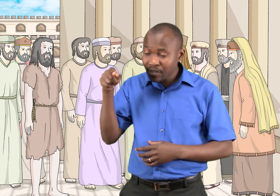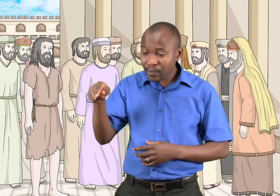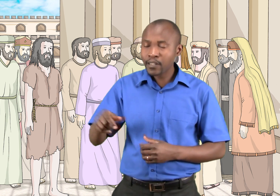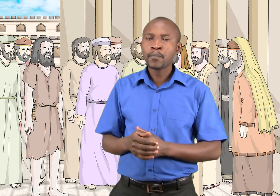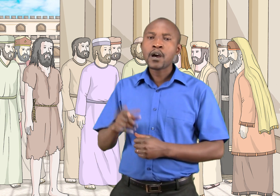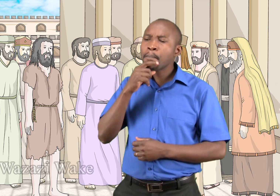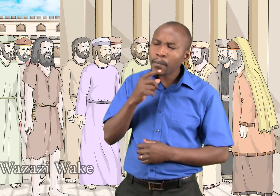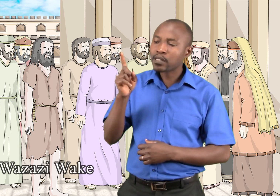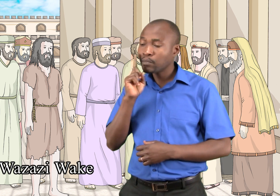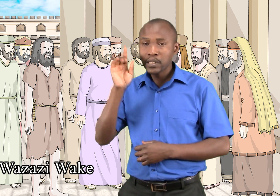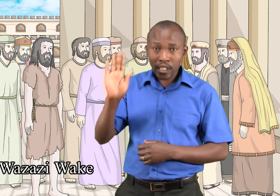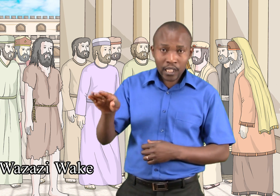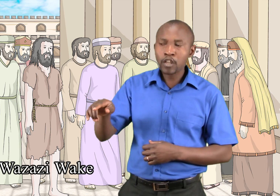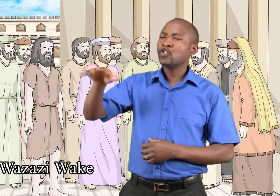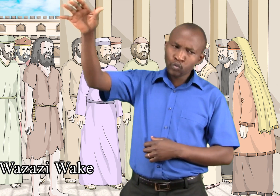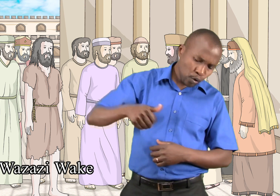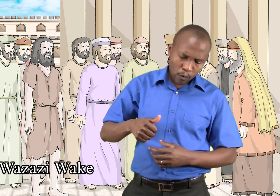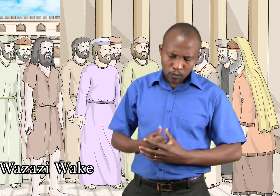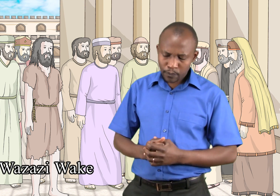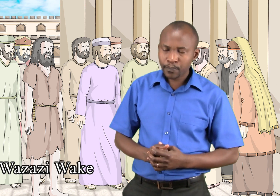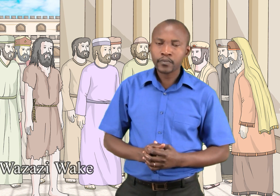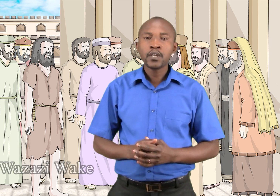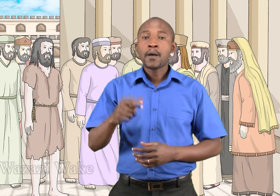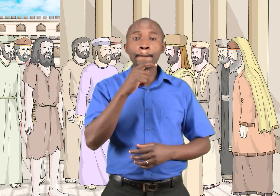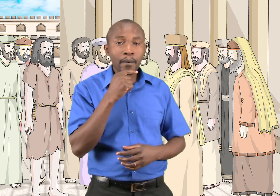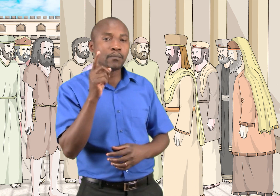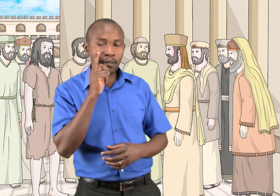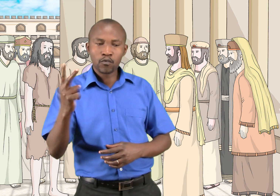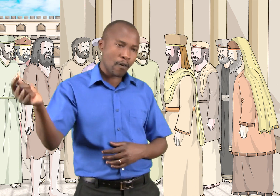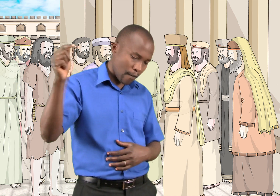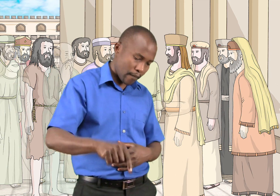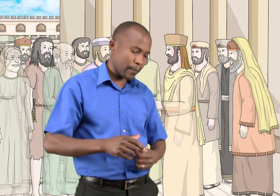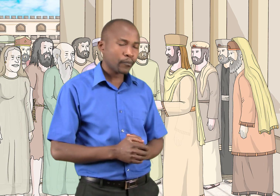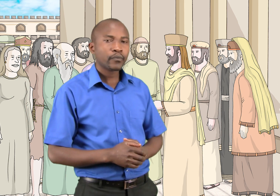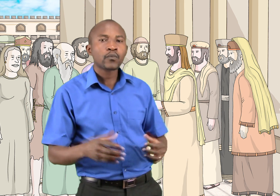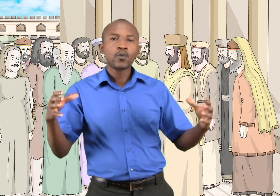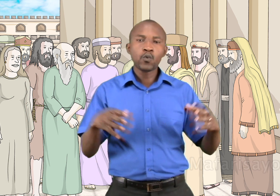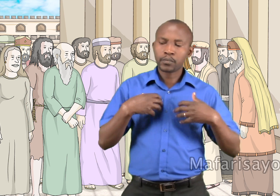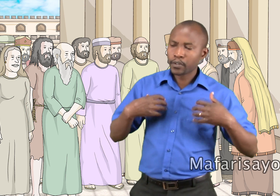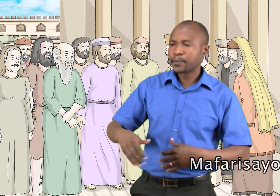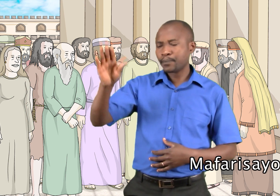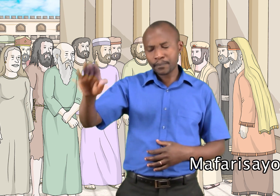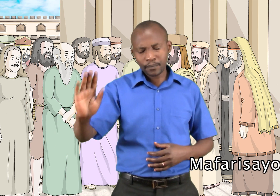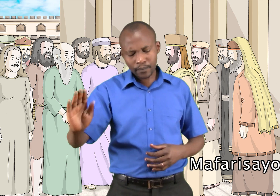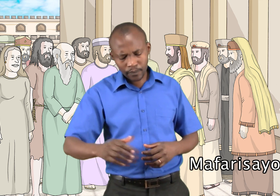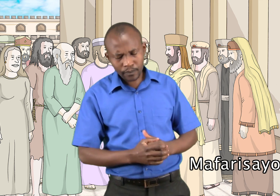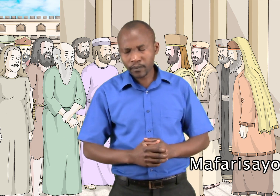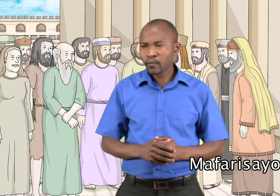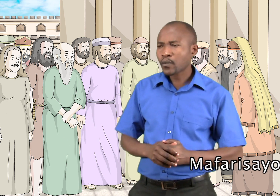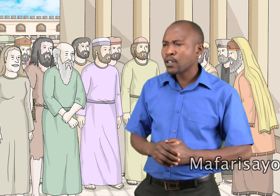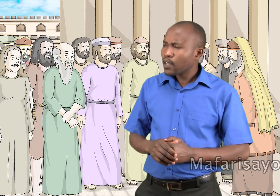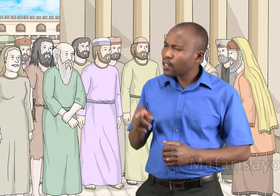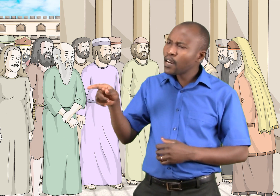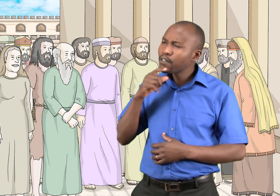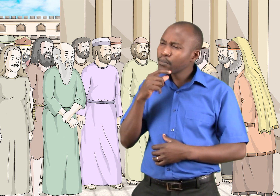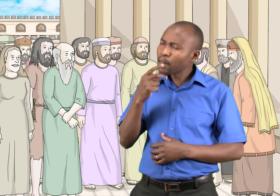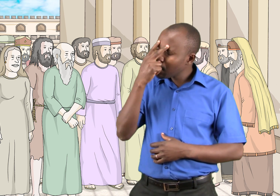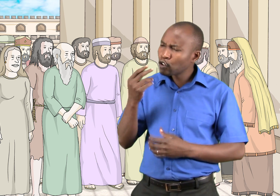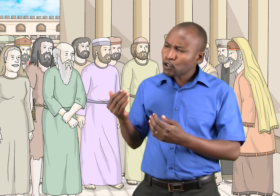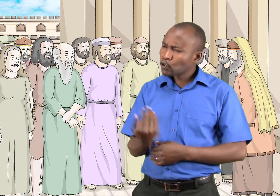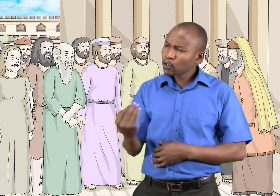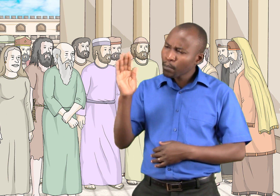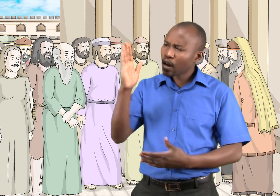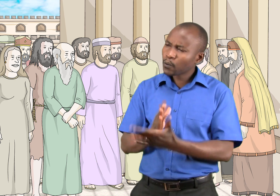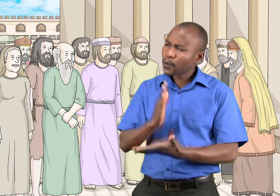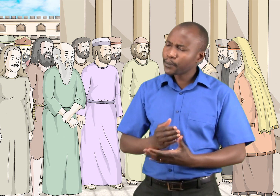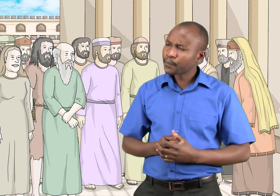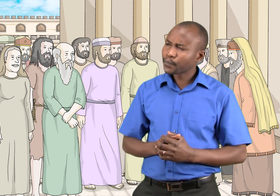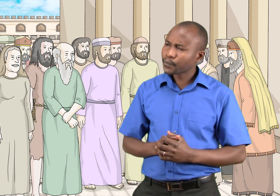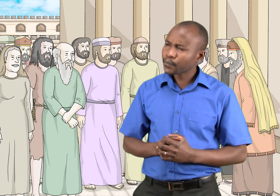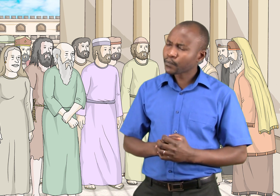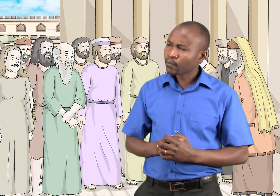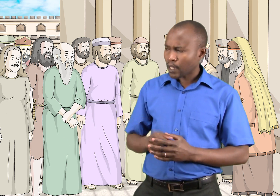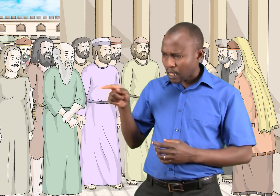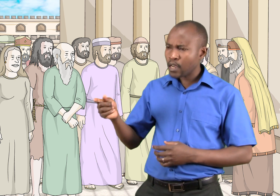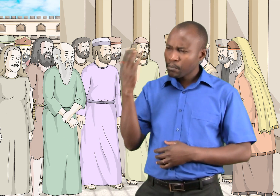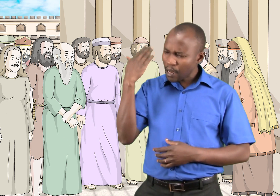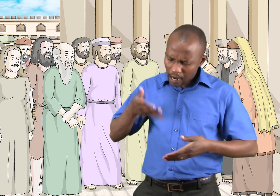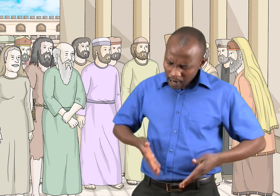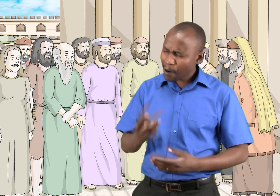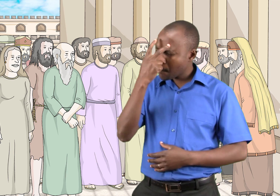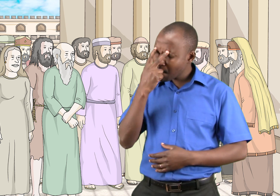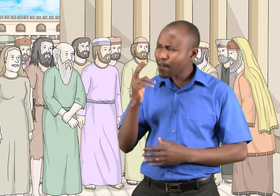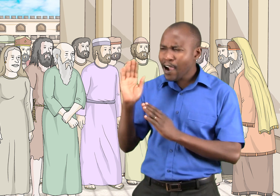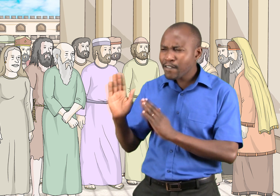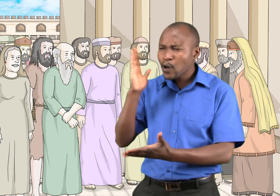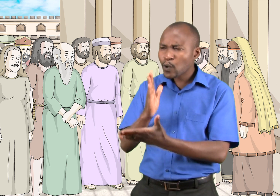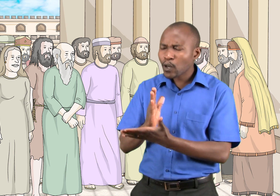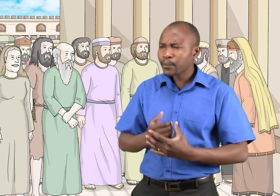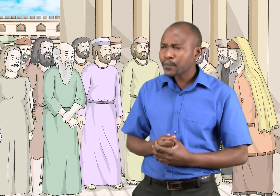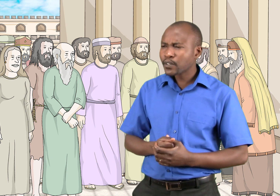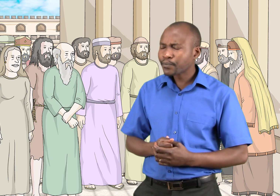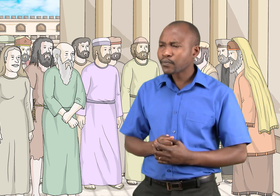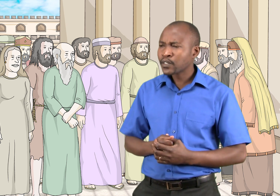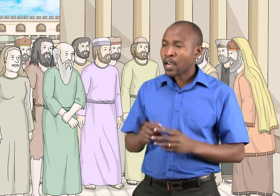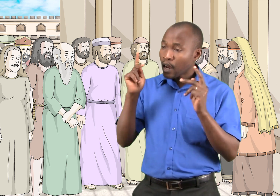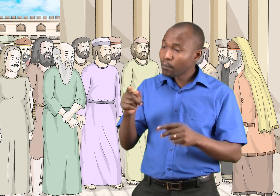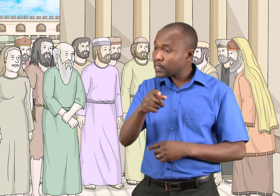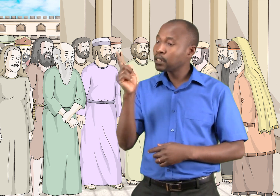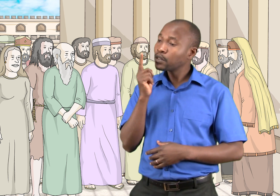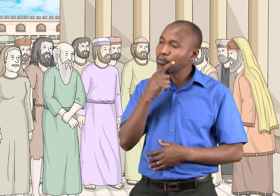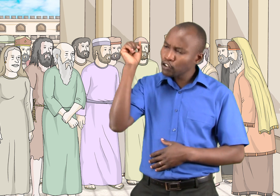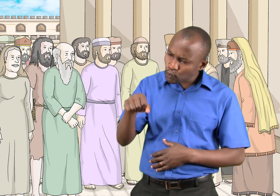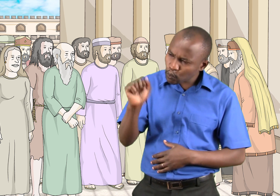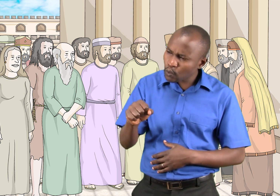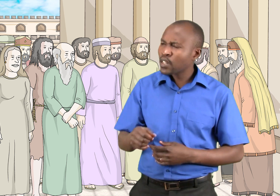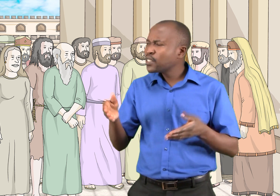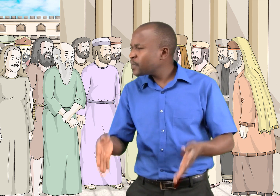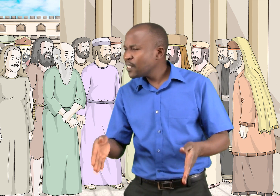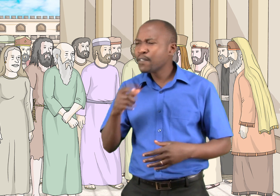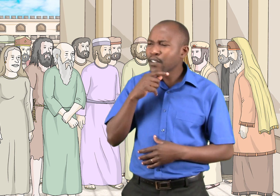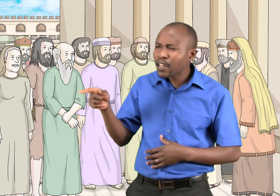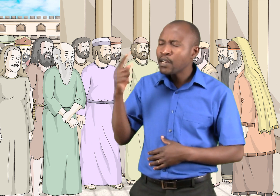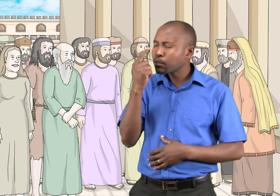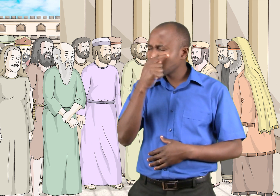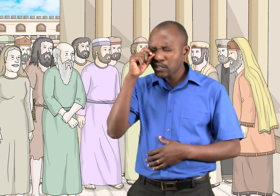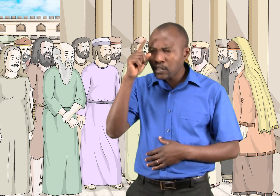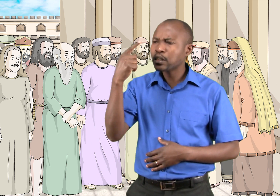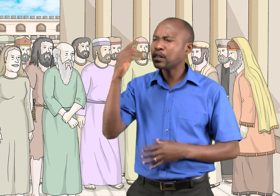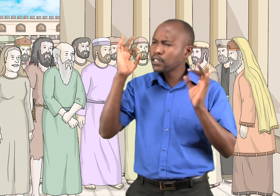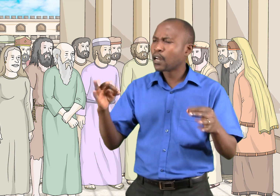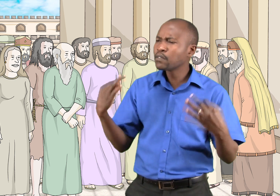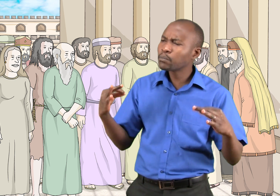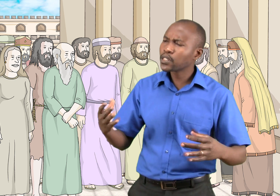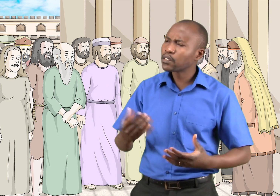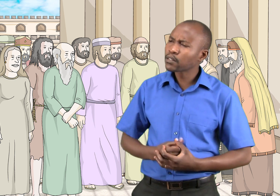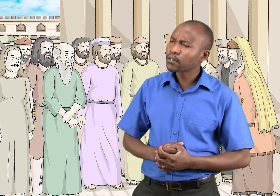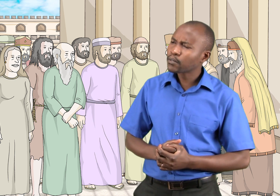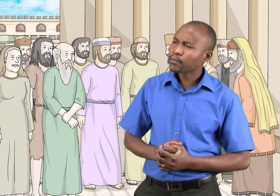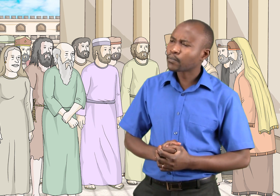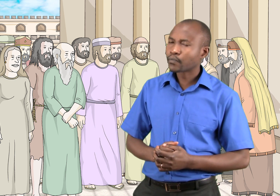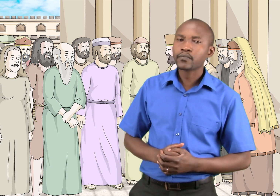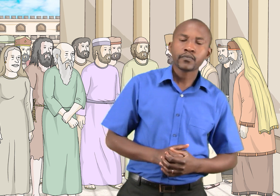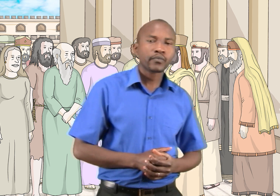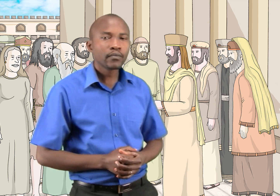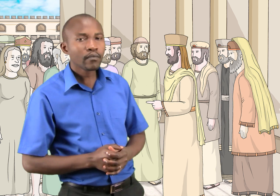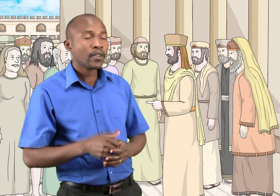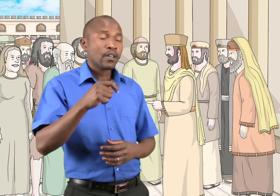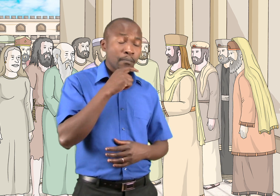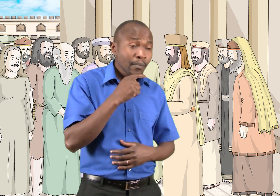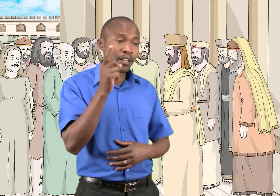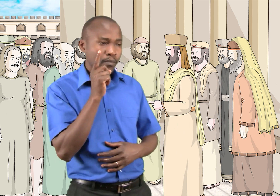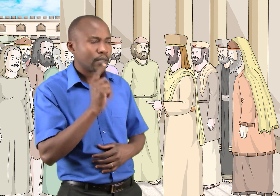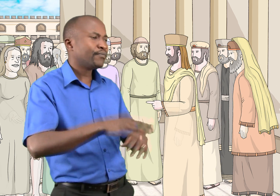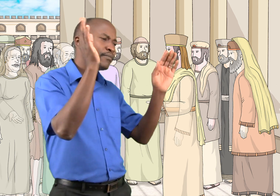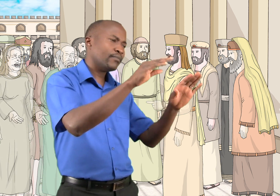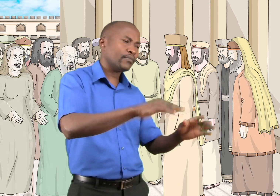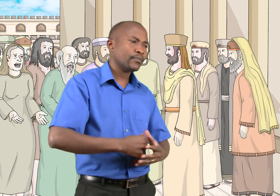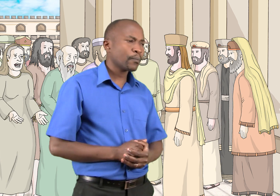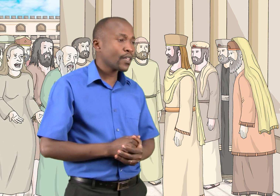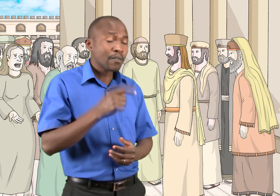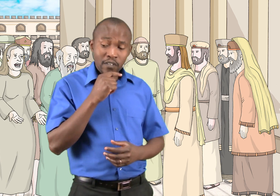The Jews still did not believe that the man had been blind and had received his sight until they summoned his parents and asked, “Is this your son, the one you say was born blind?